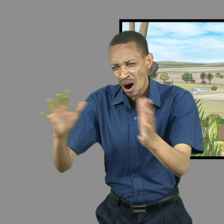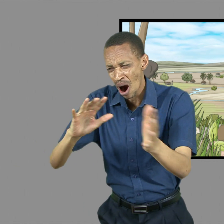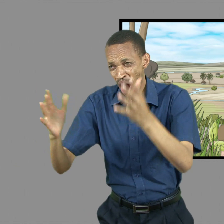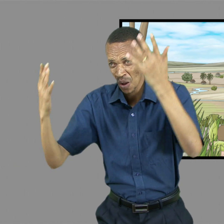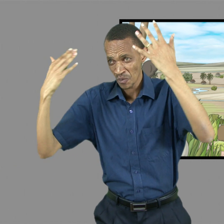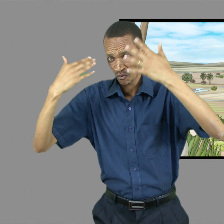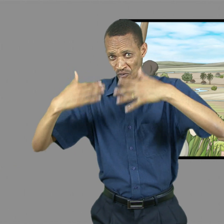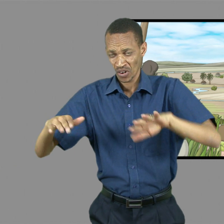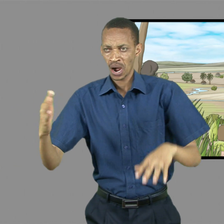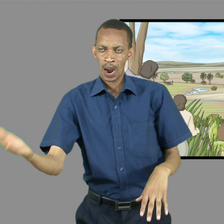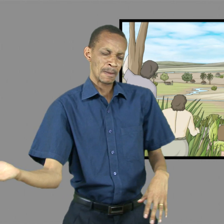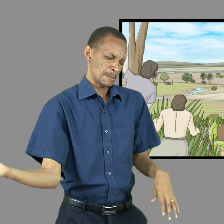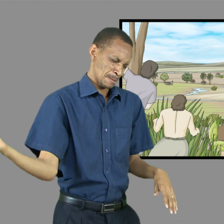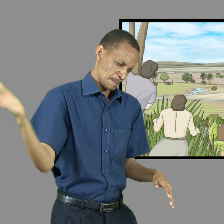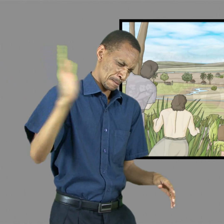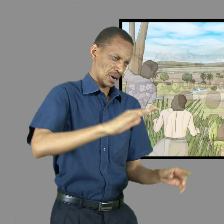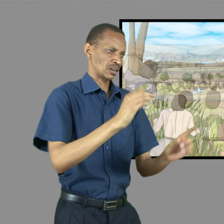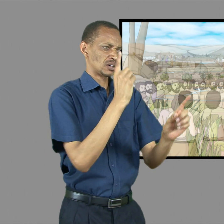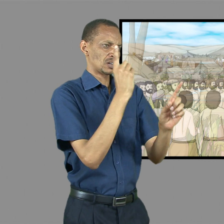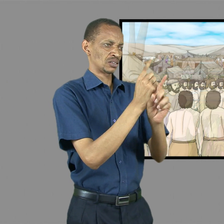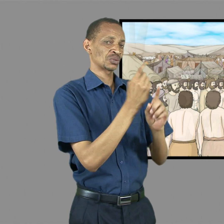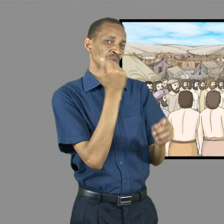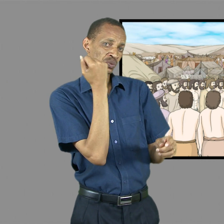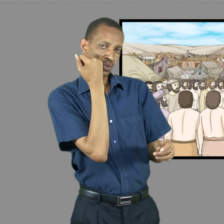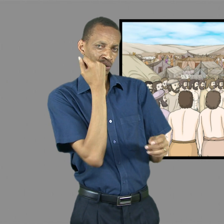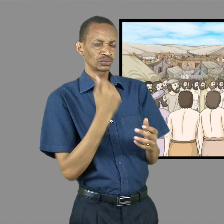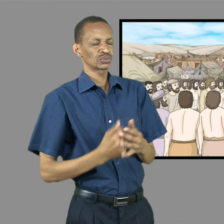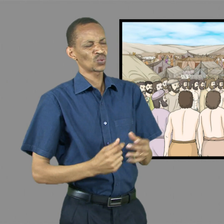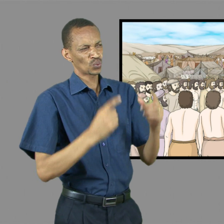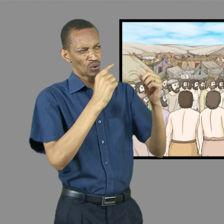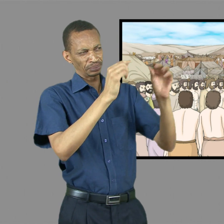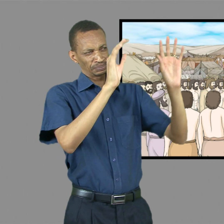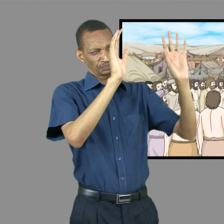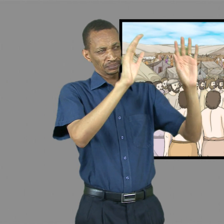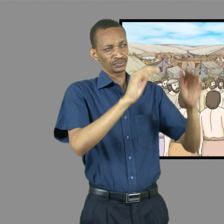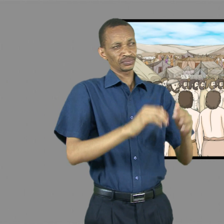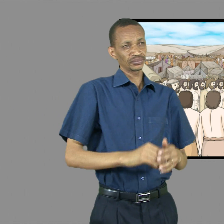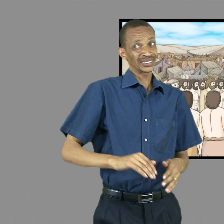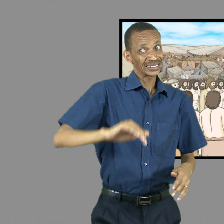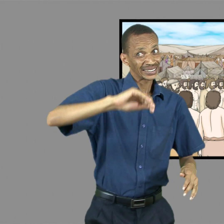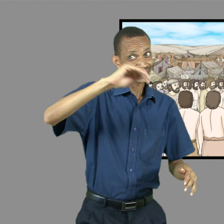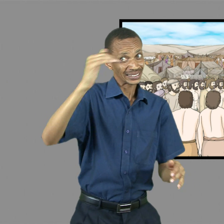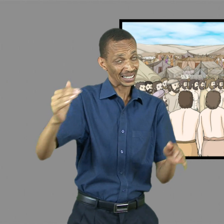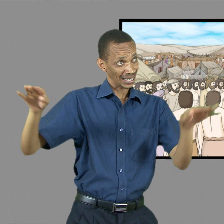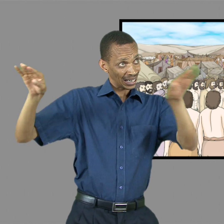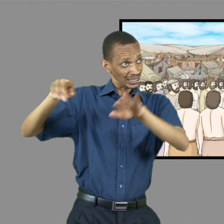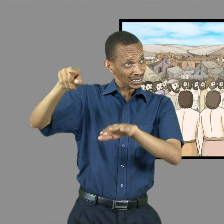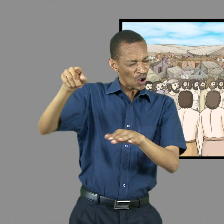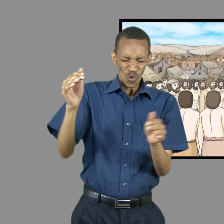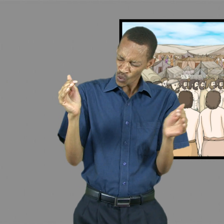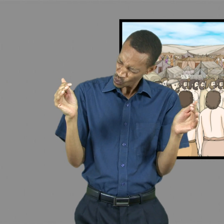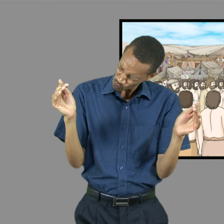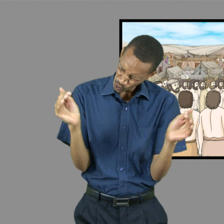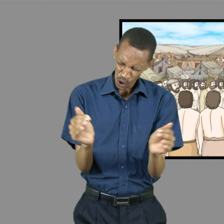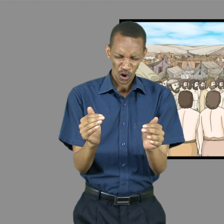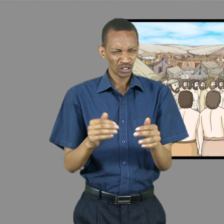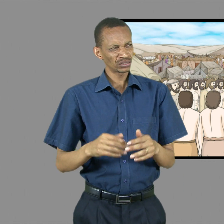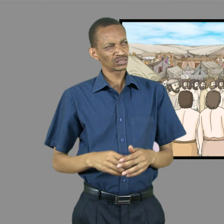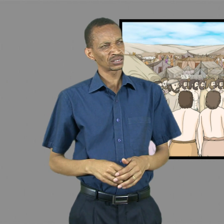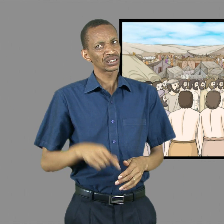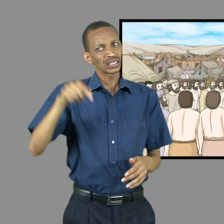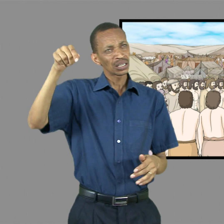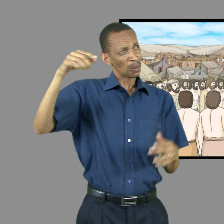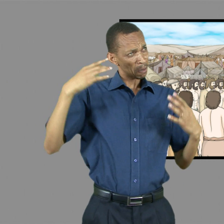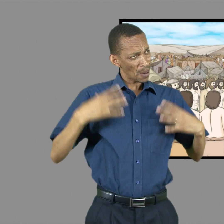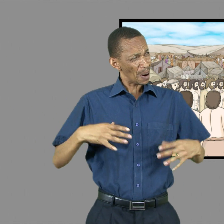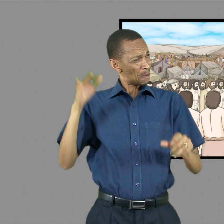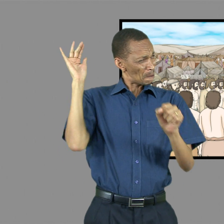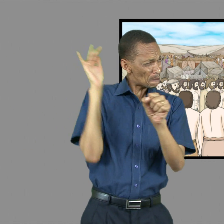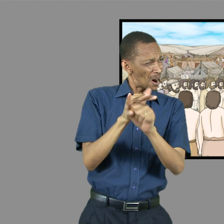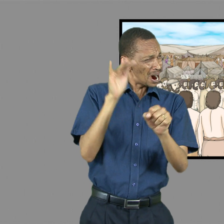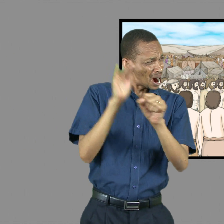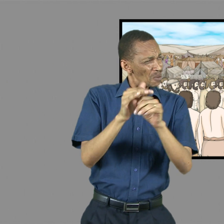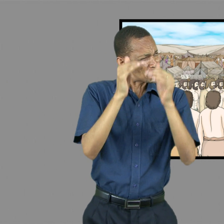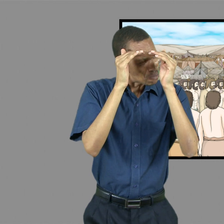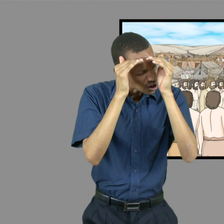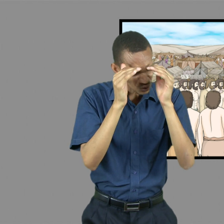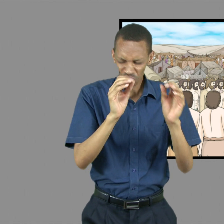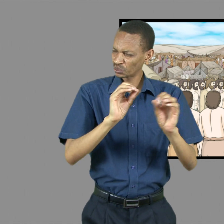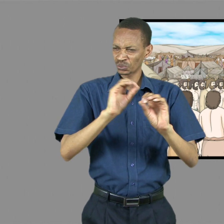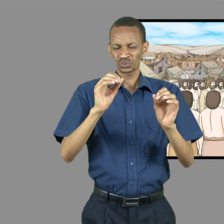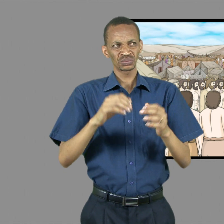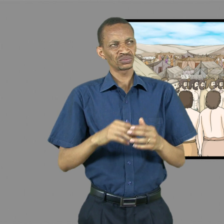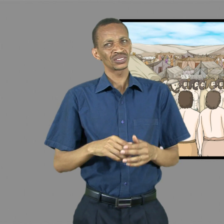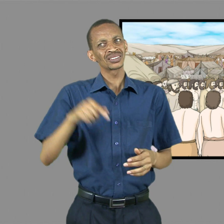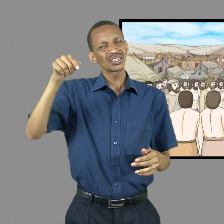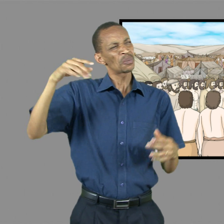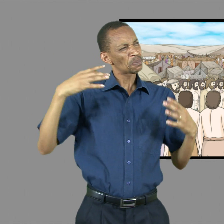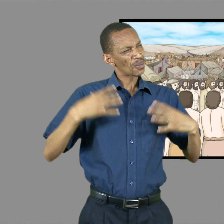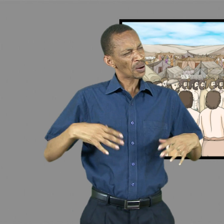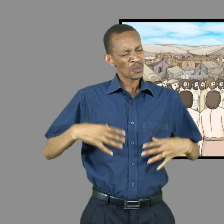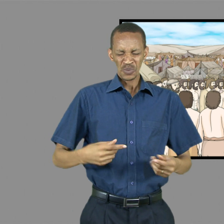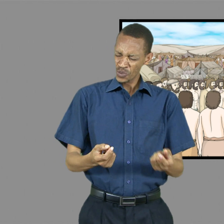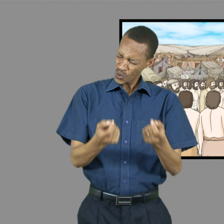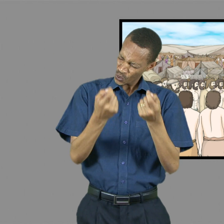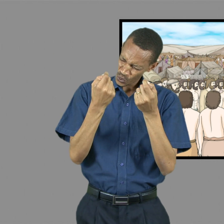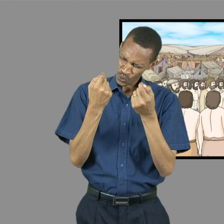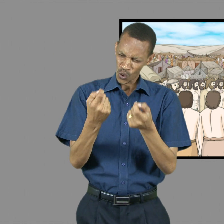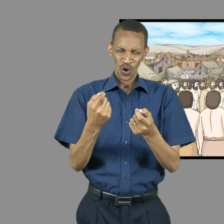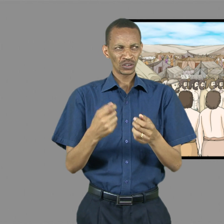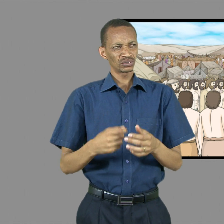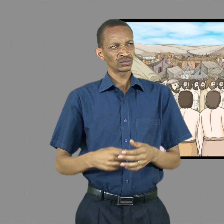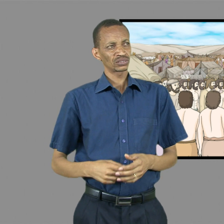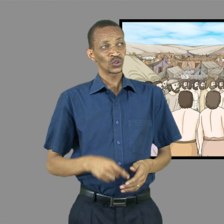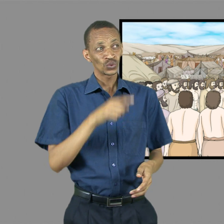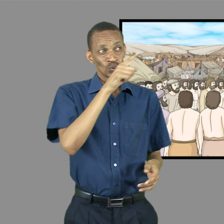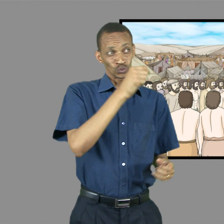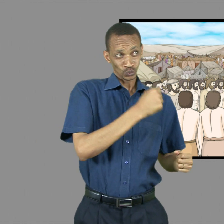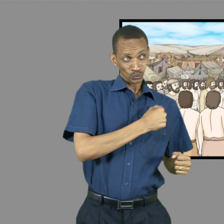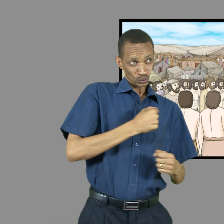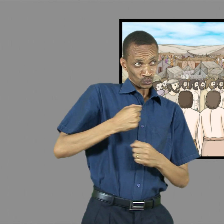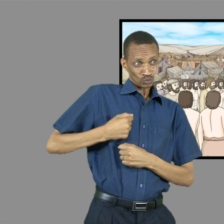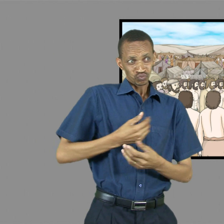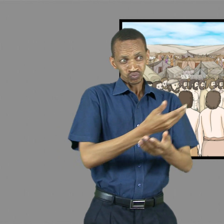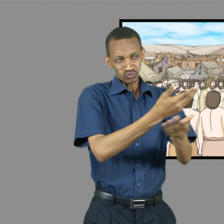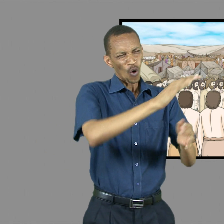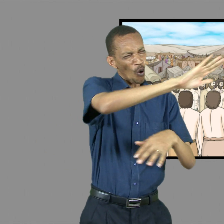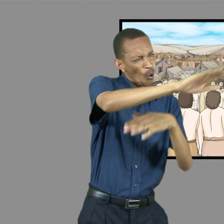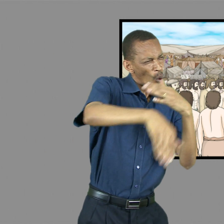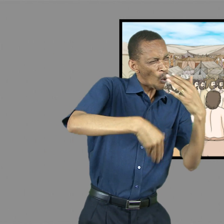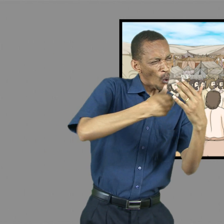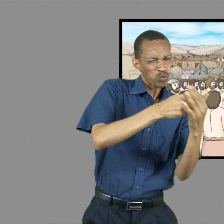On returning to Joshua, they reported, “There is no need to send all the people;